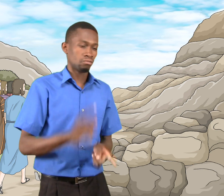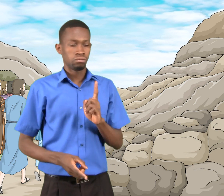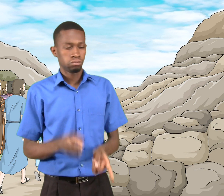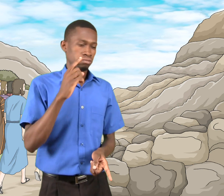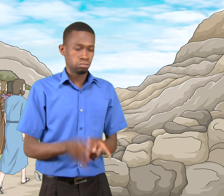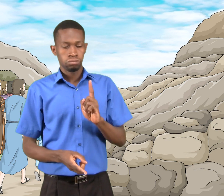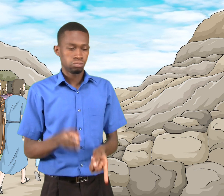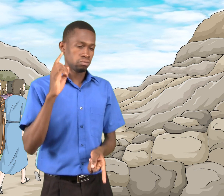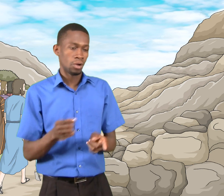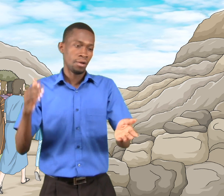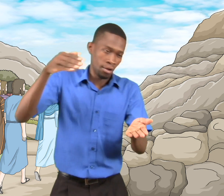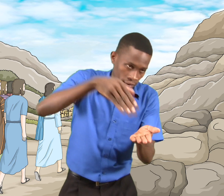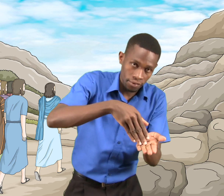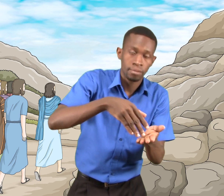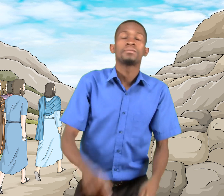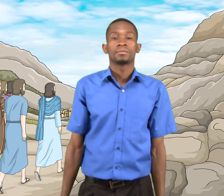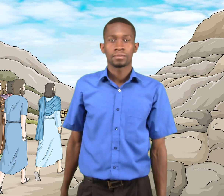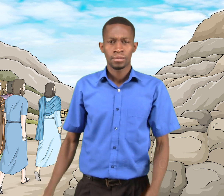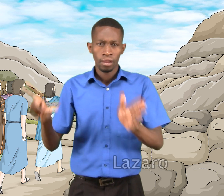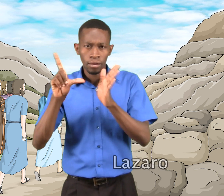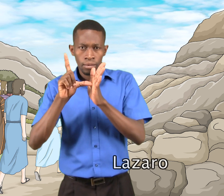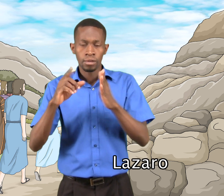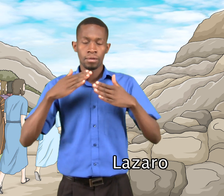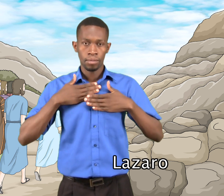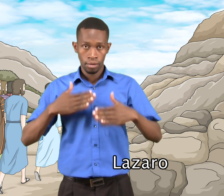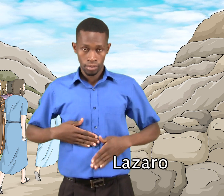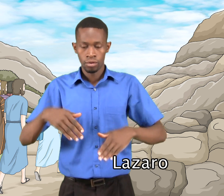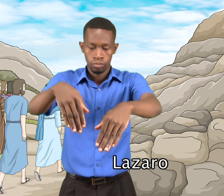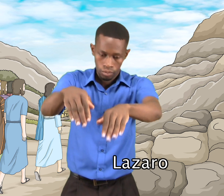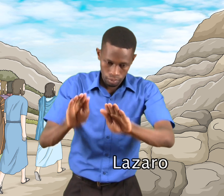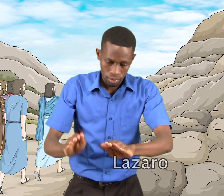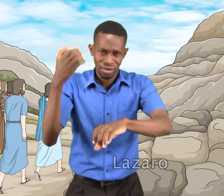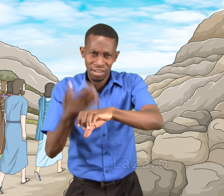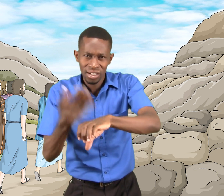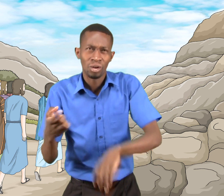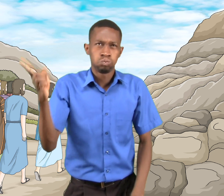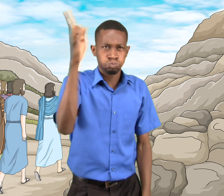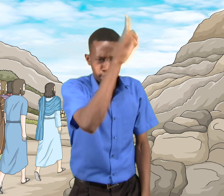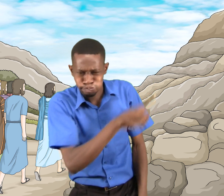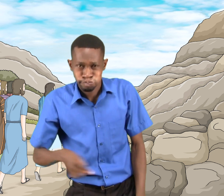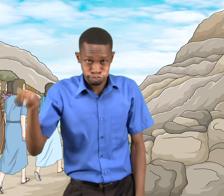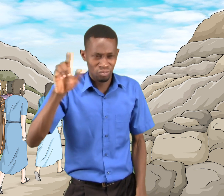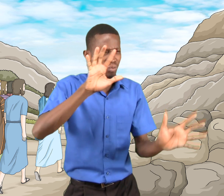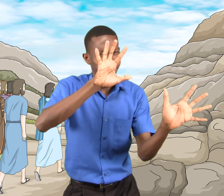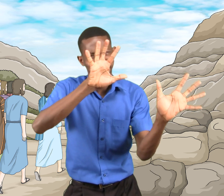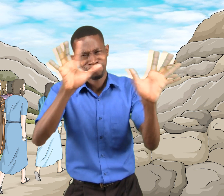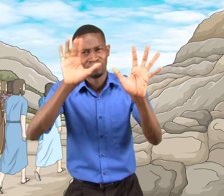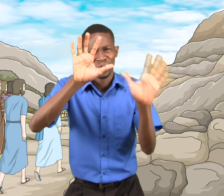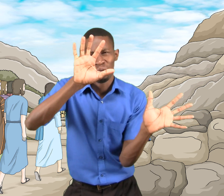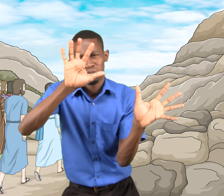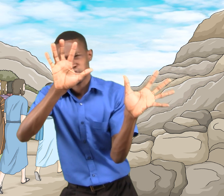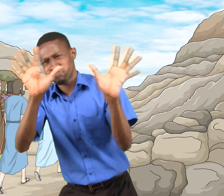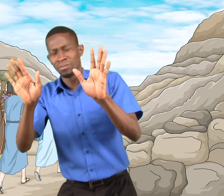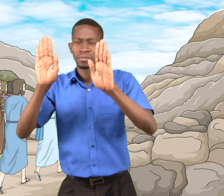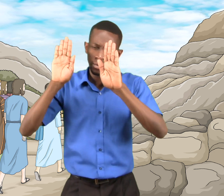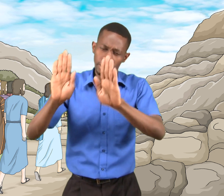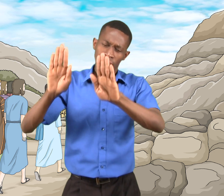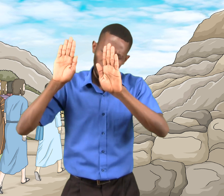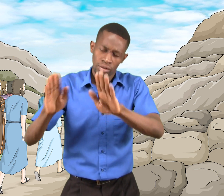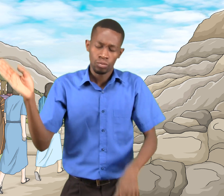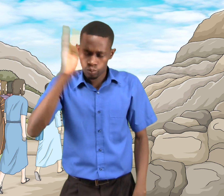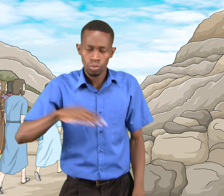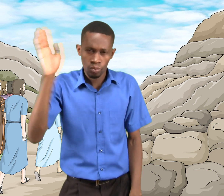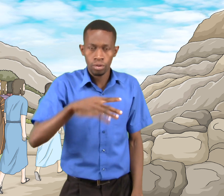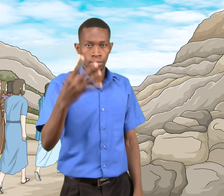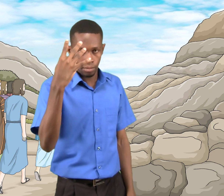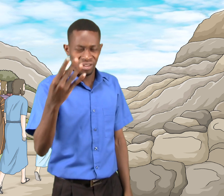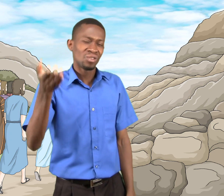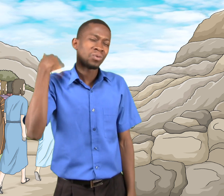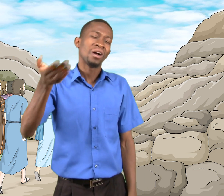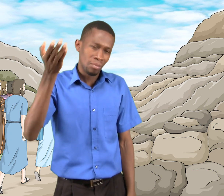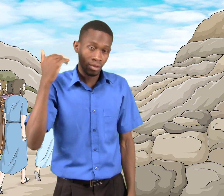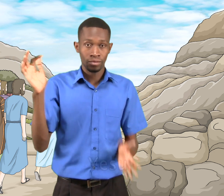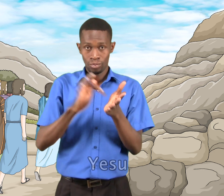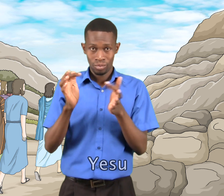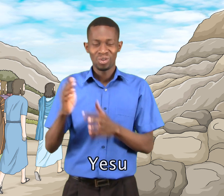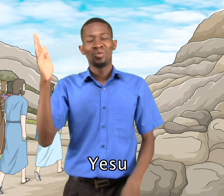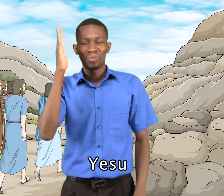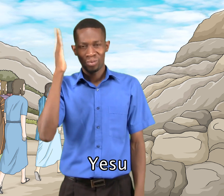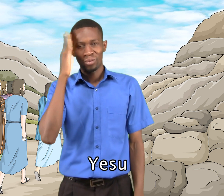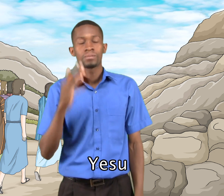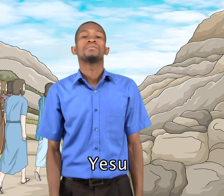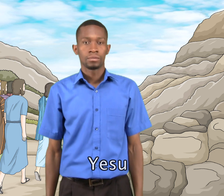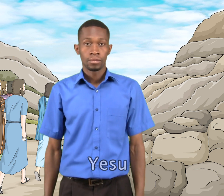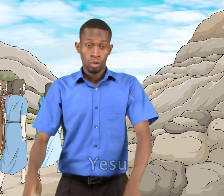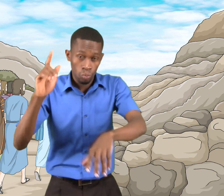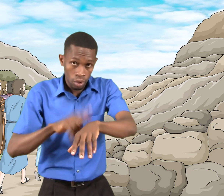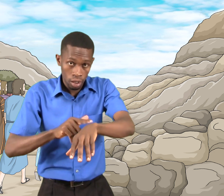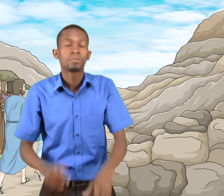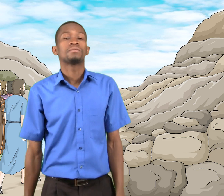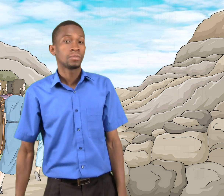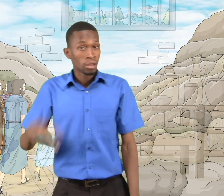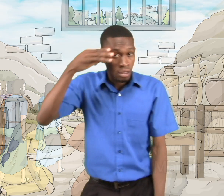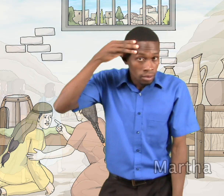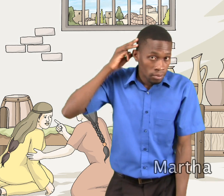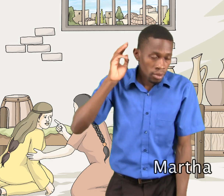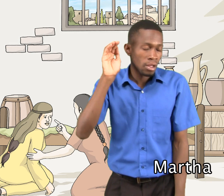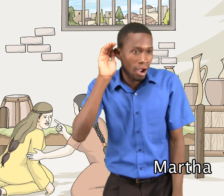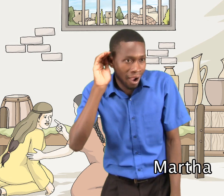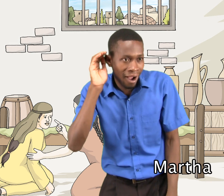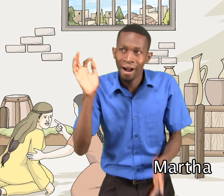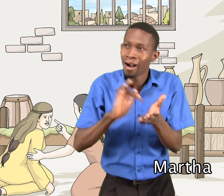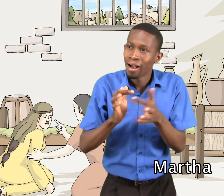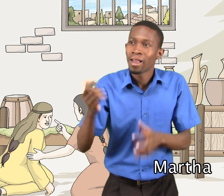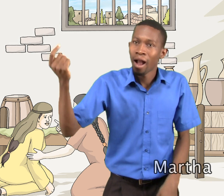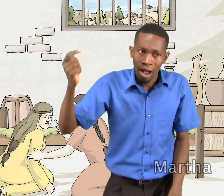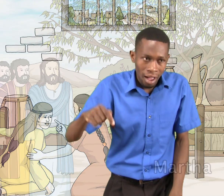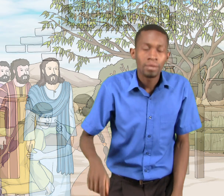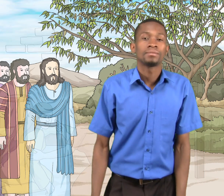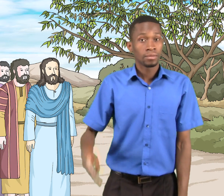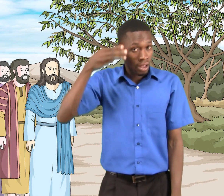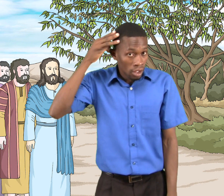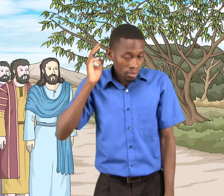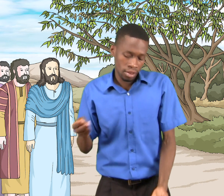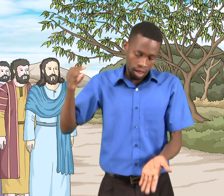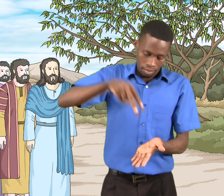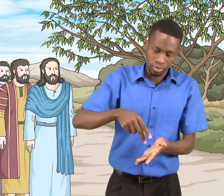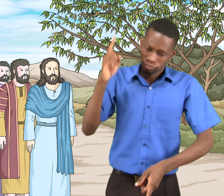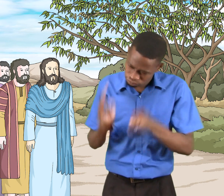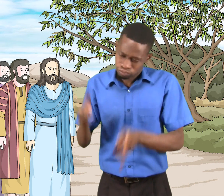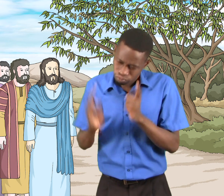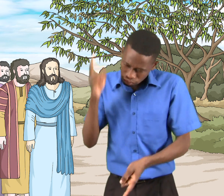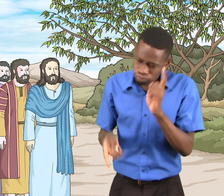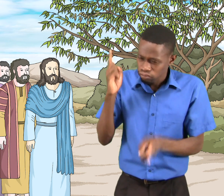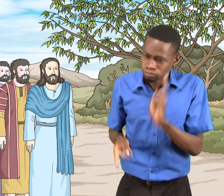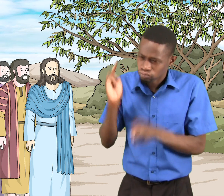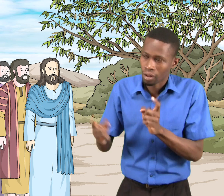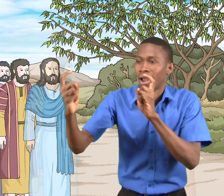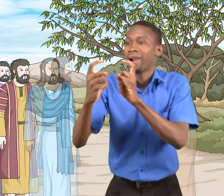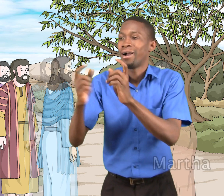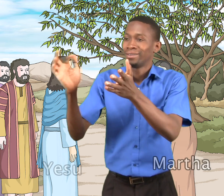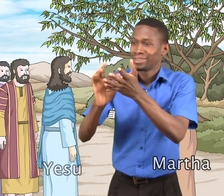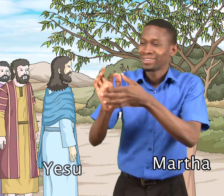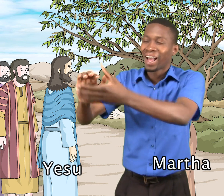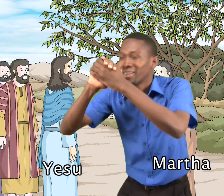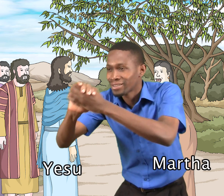So when Martha heard that Jesus was coming, she went out to meet Him;